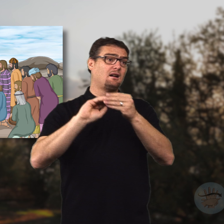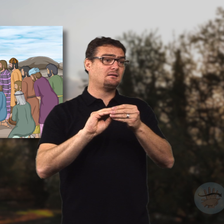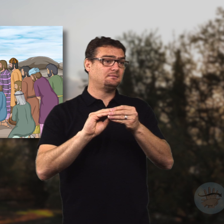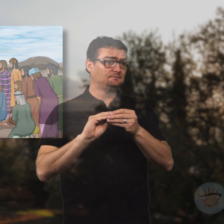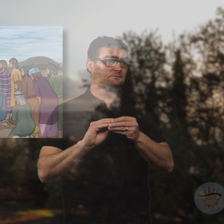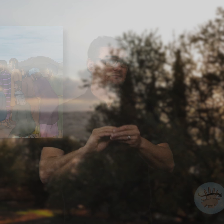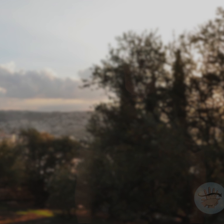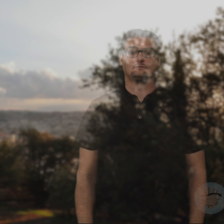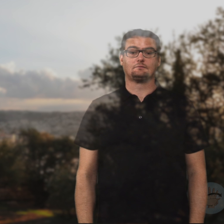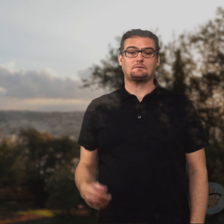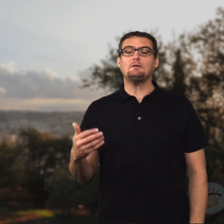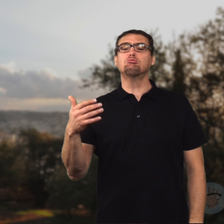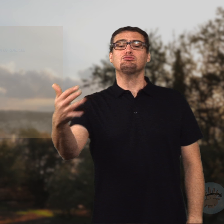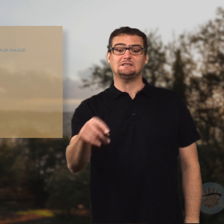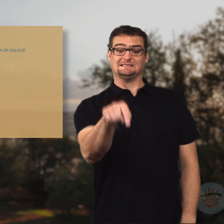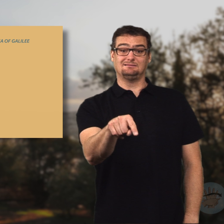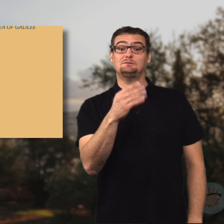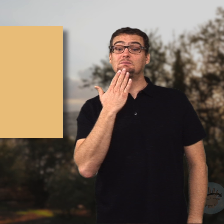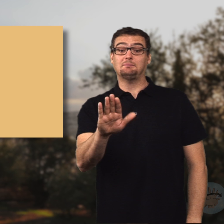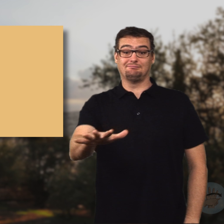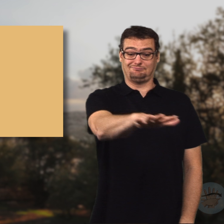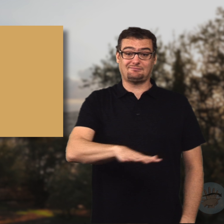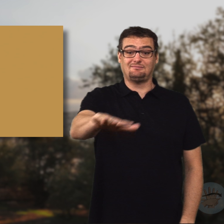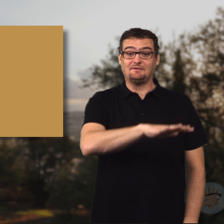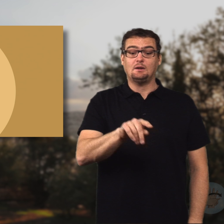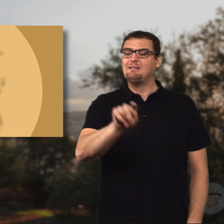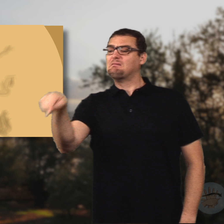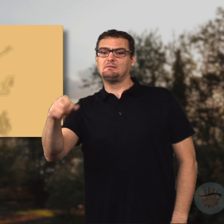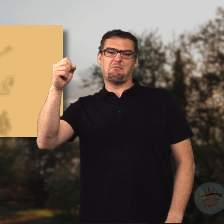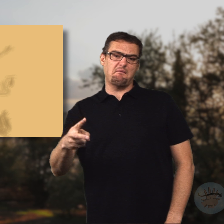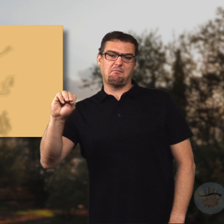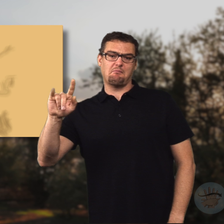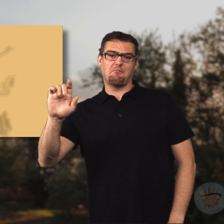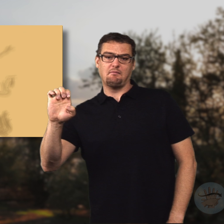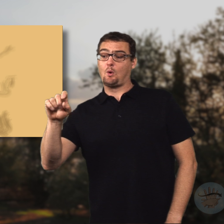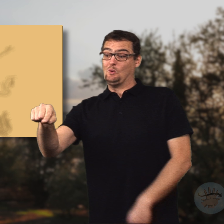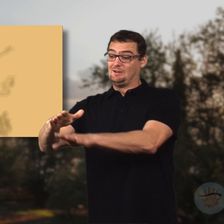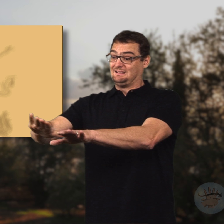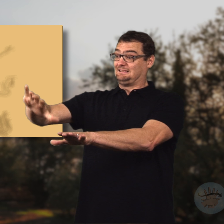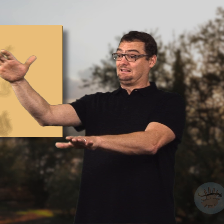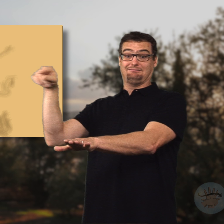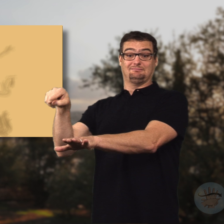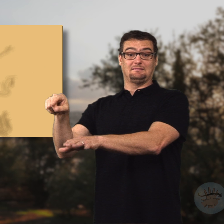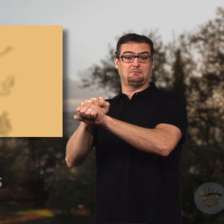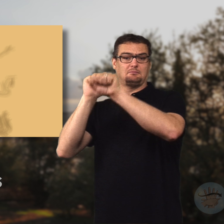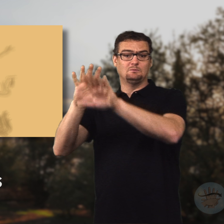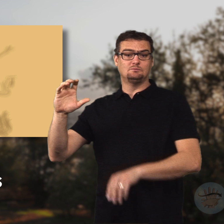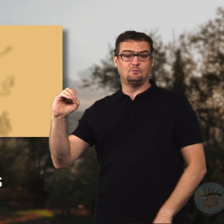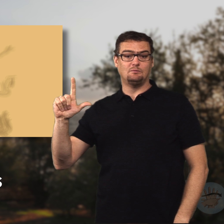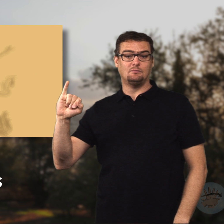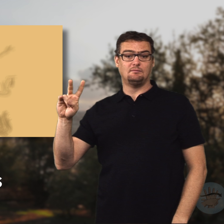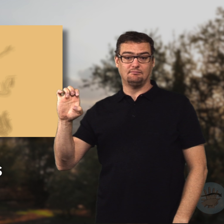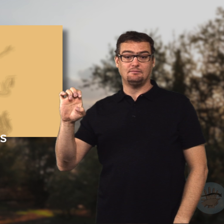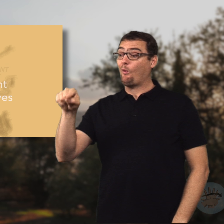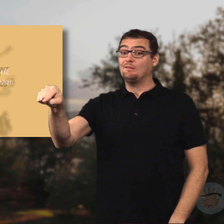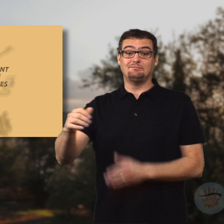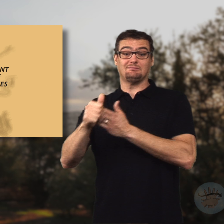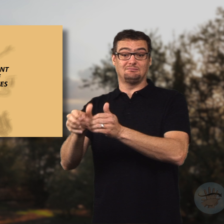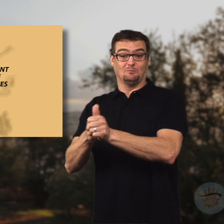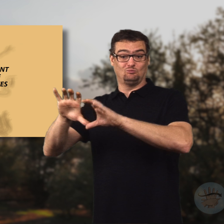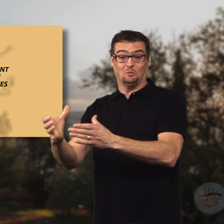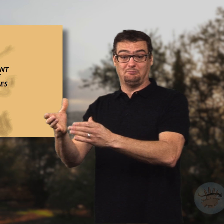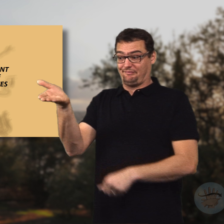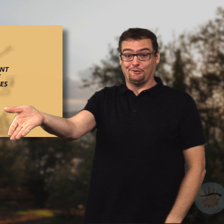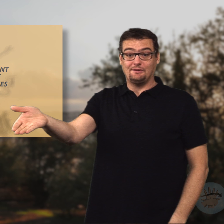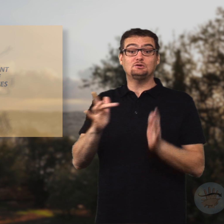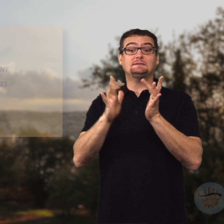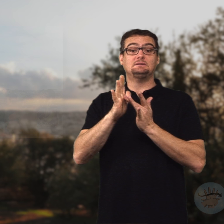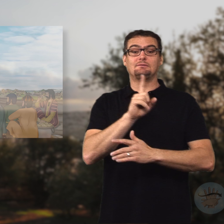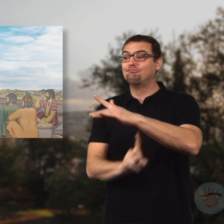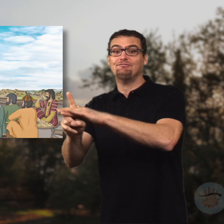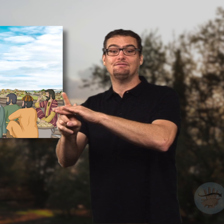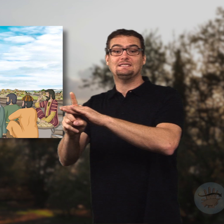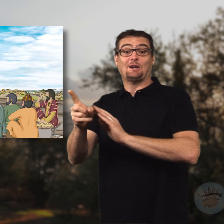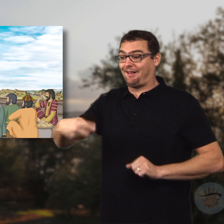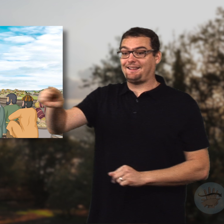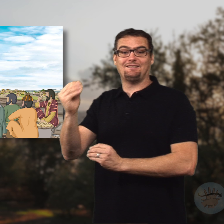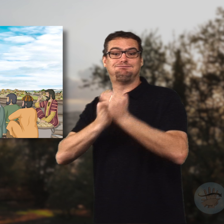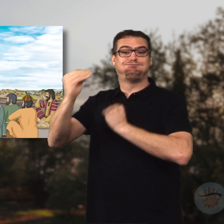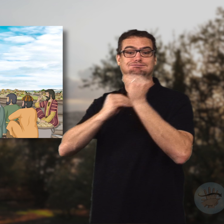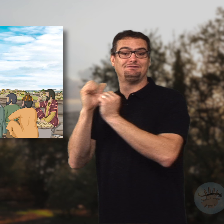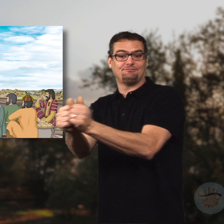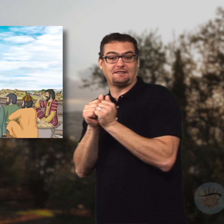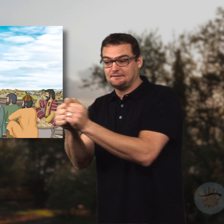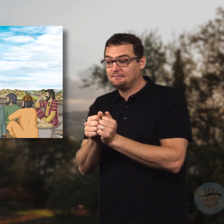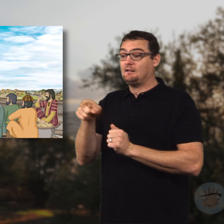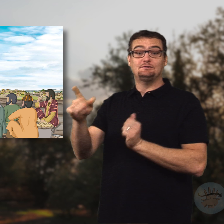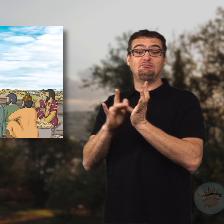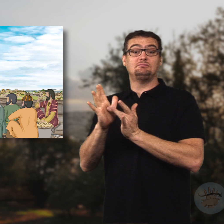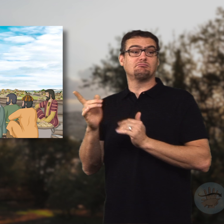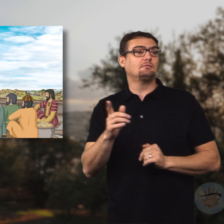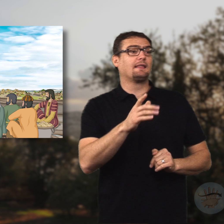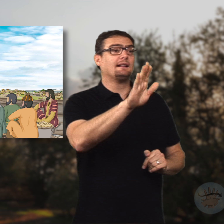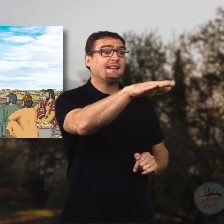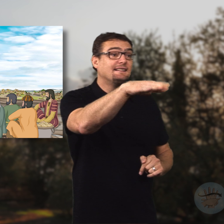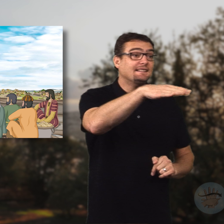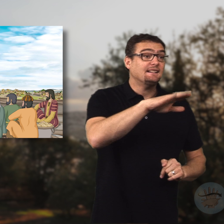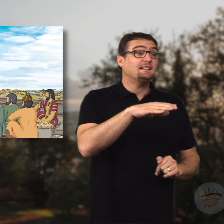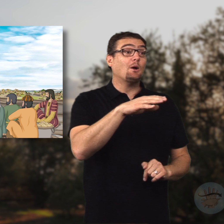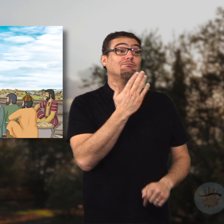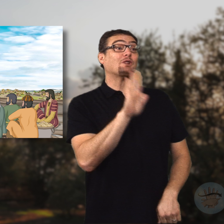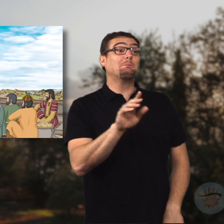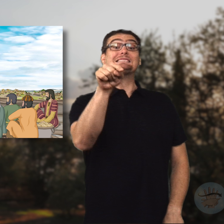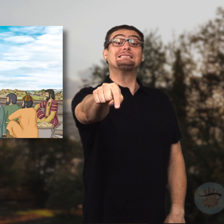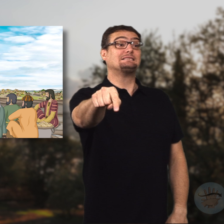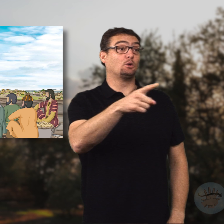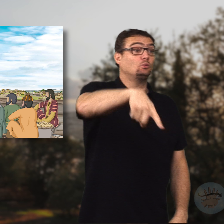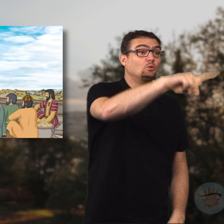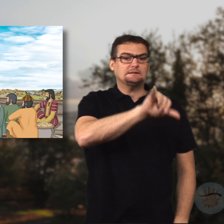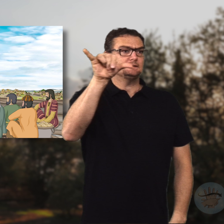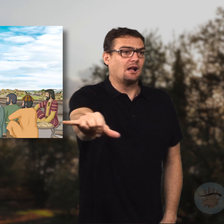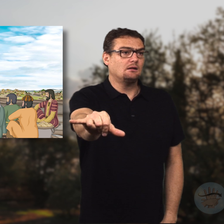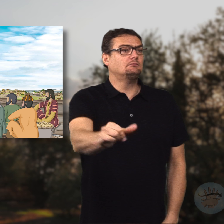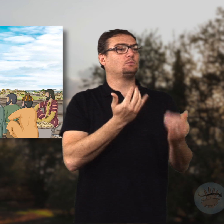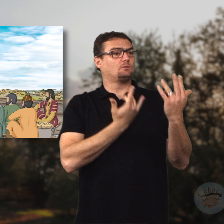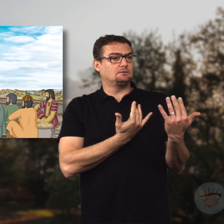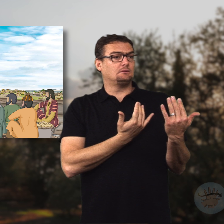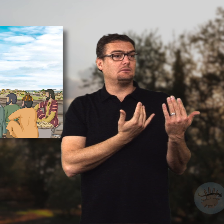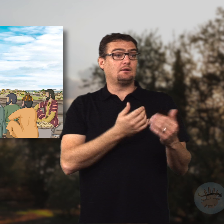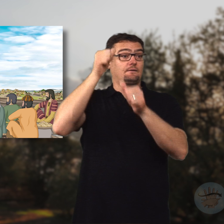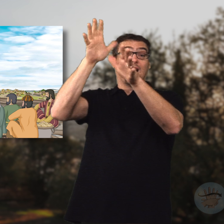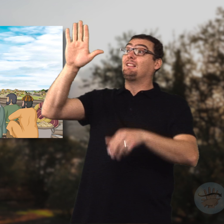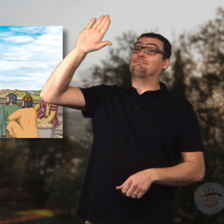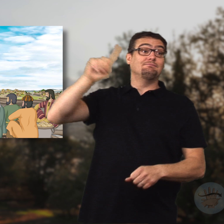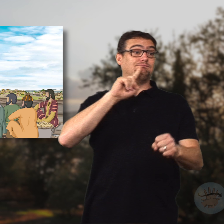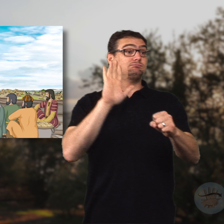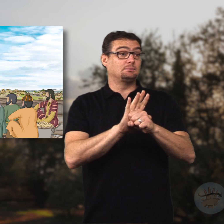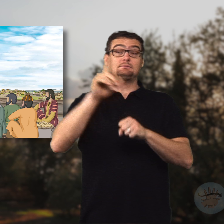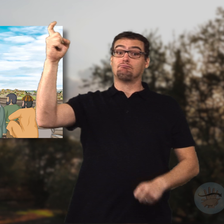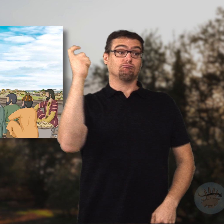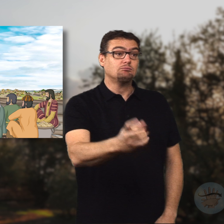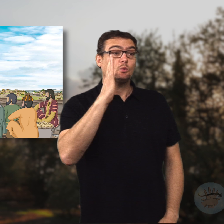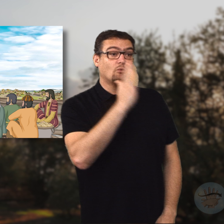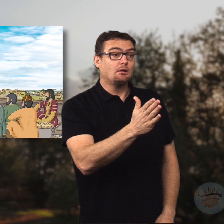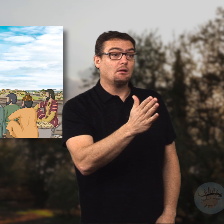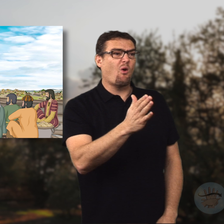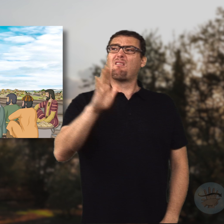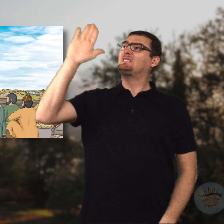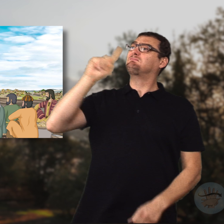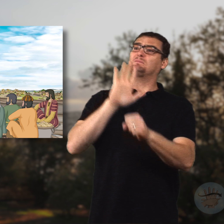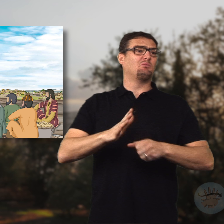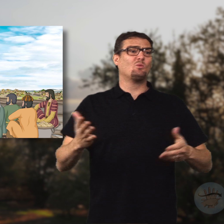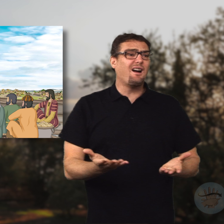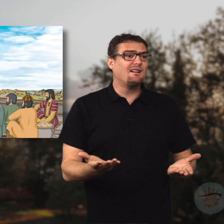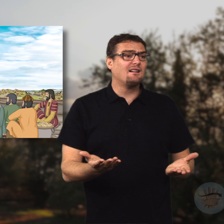After His suffering, He presented Himself to them with many convincing proofs that He was alive. He appeared to them over a span of forty days and spoke about the kingdom of God.